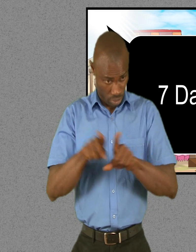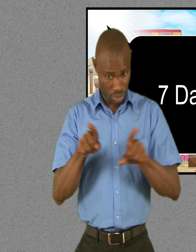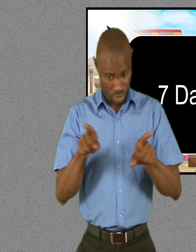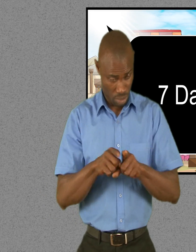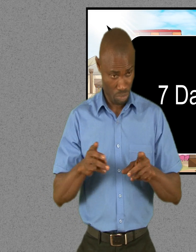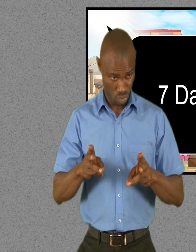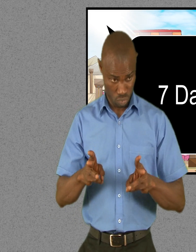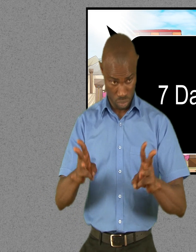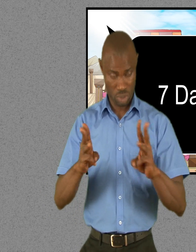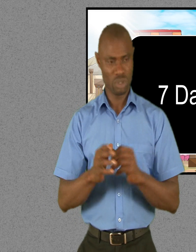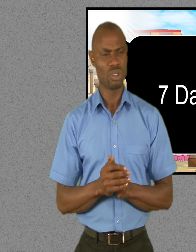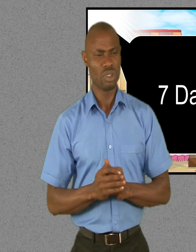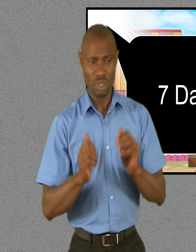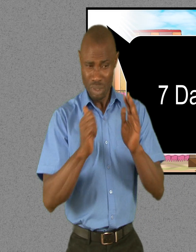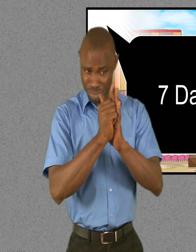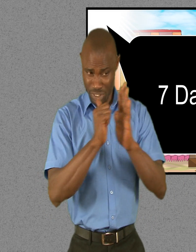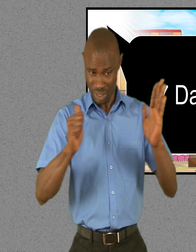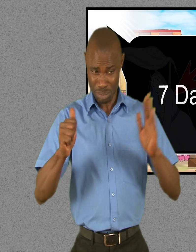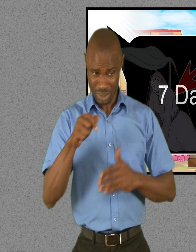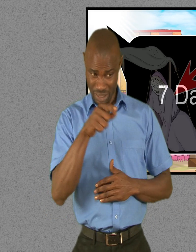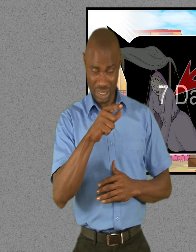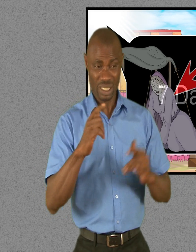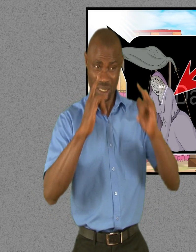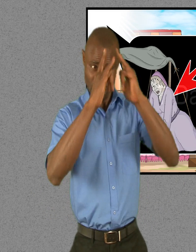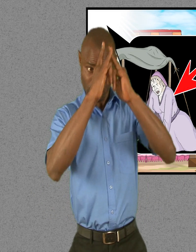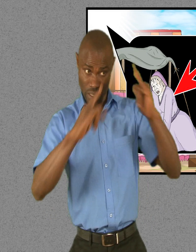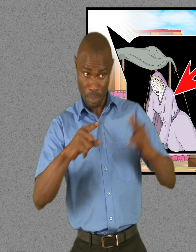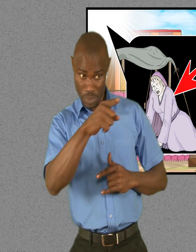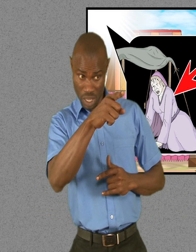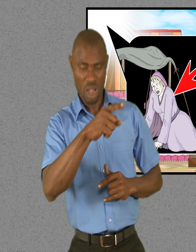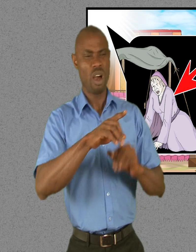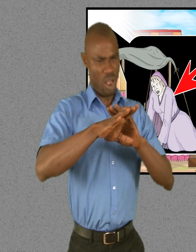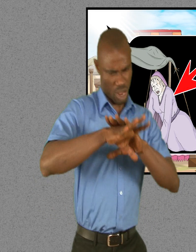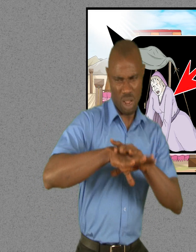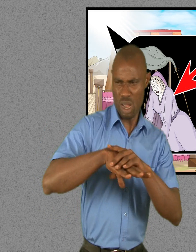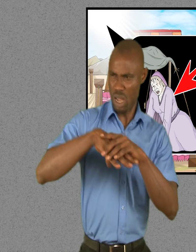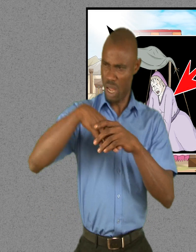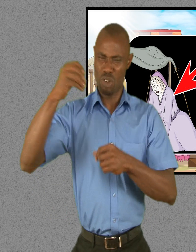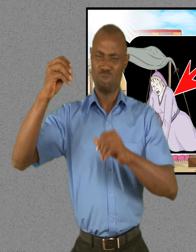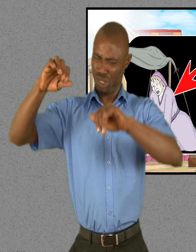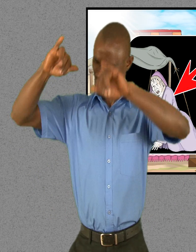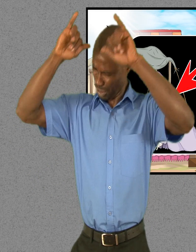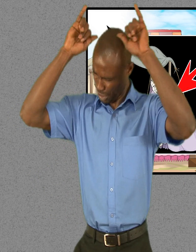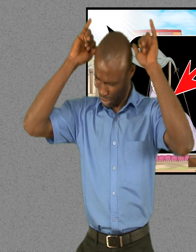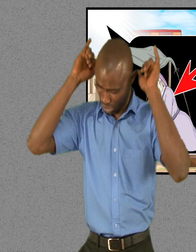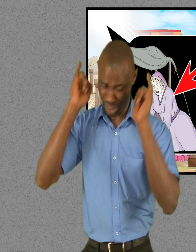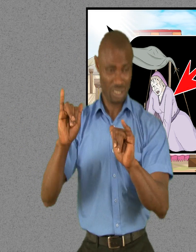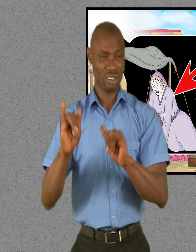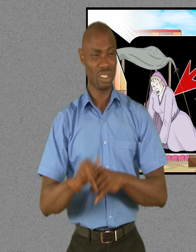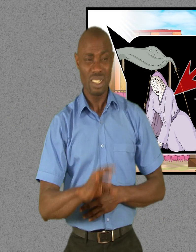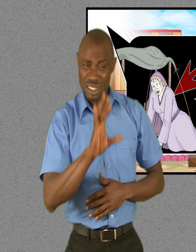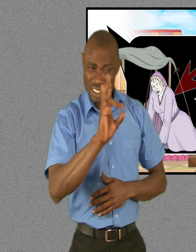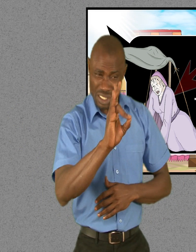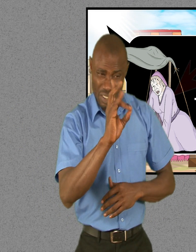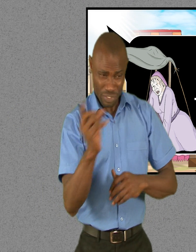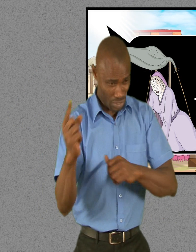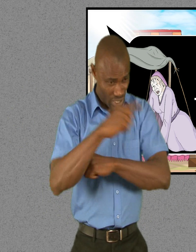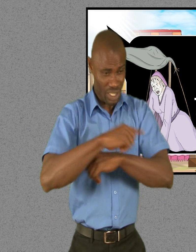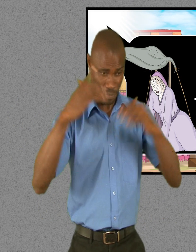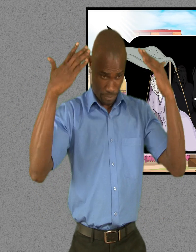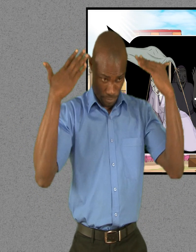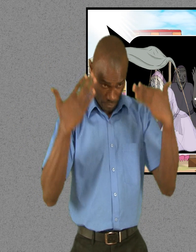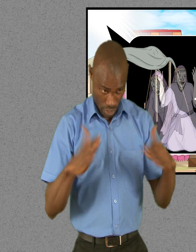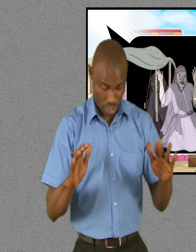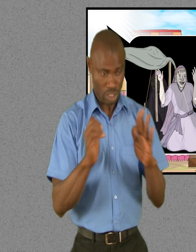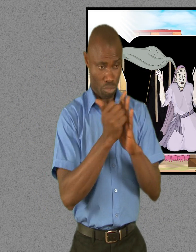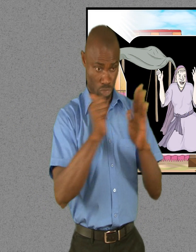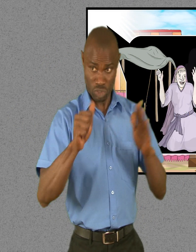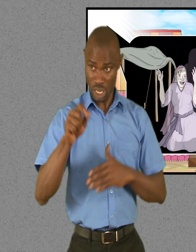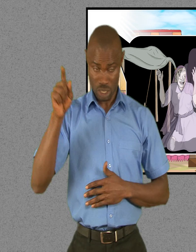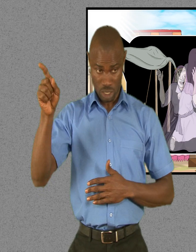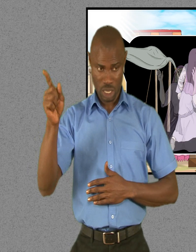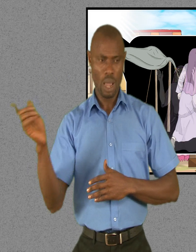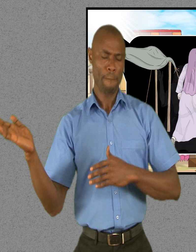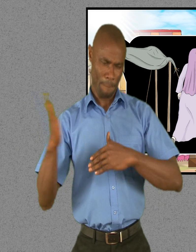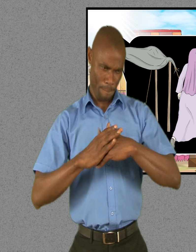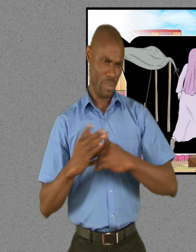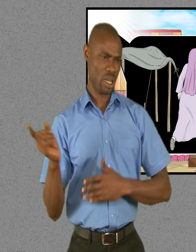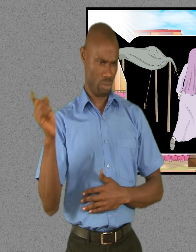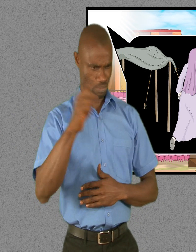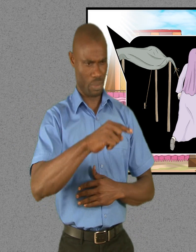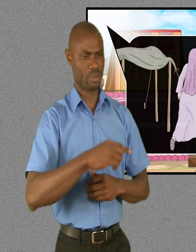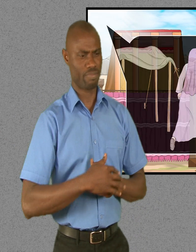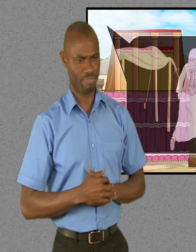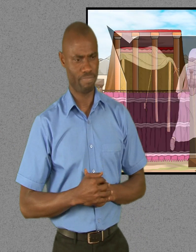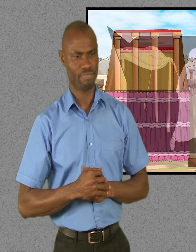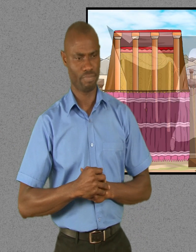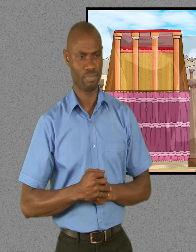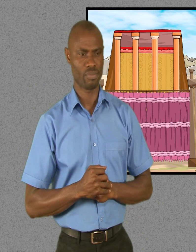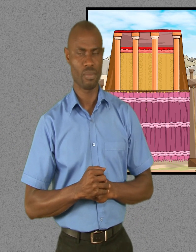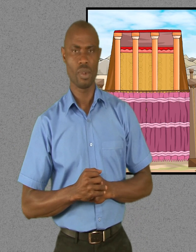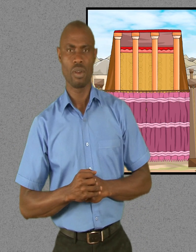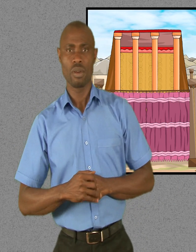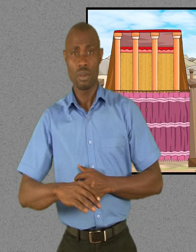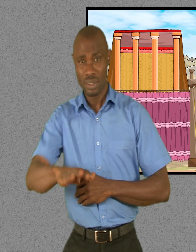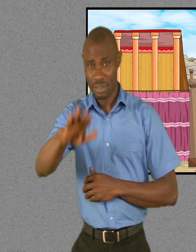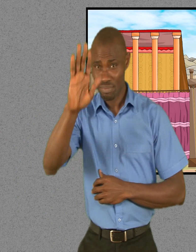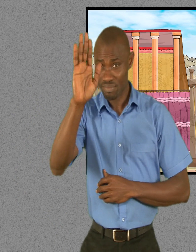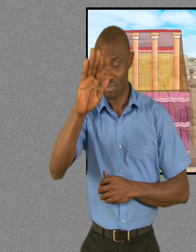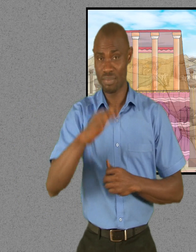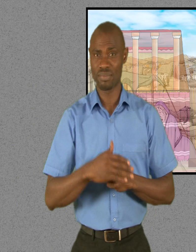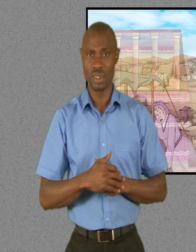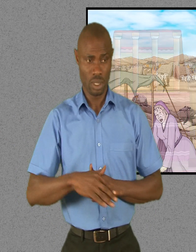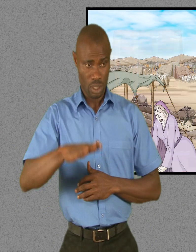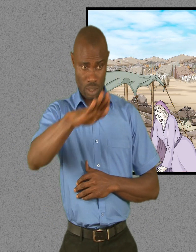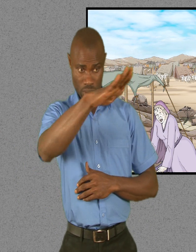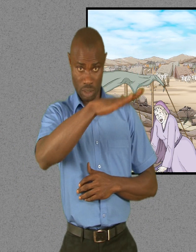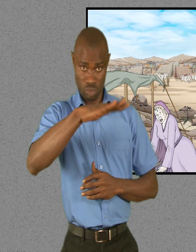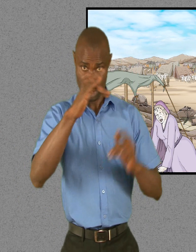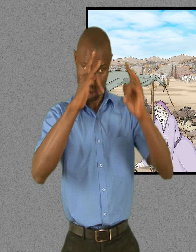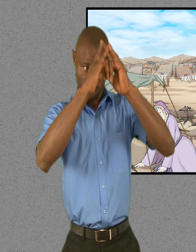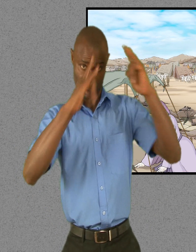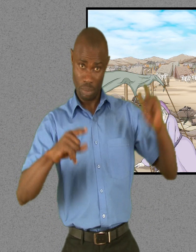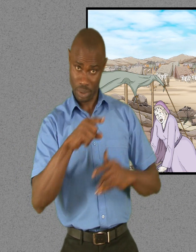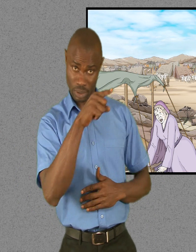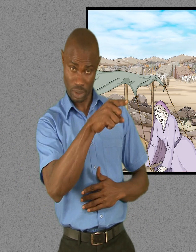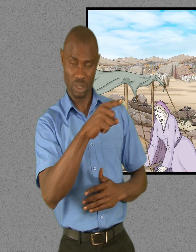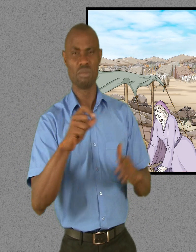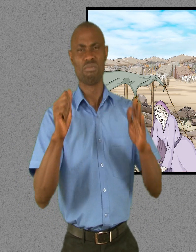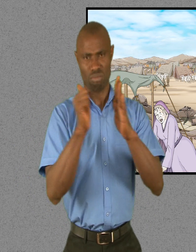Let her be confined outside the camp for seven days; after that she may be brought back in.”